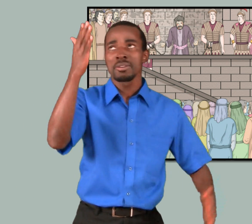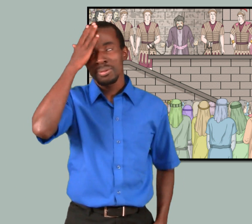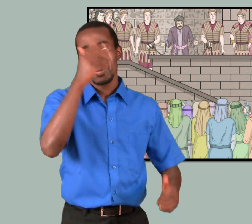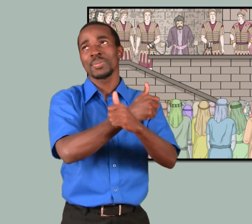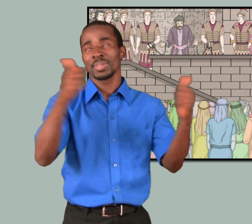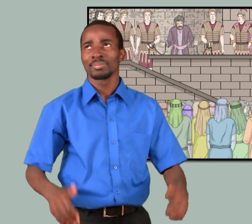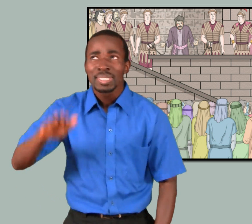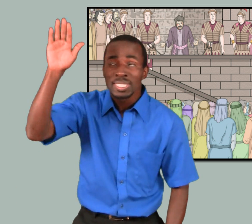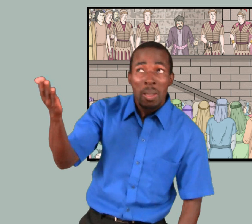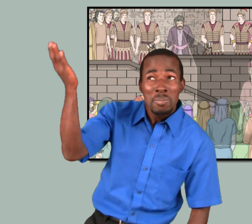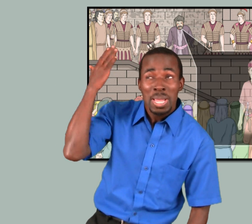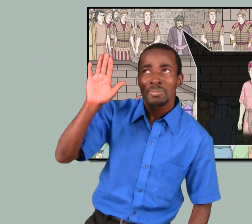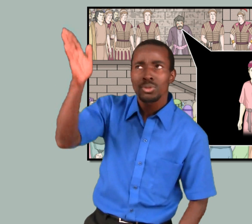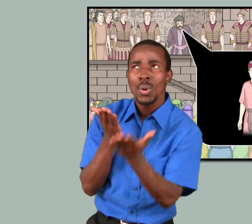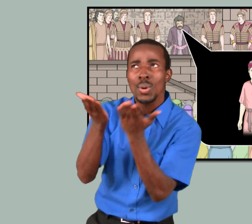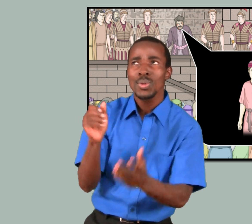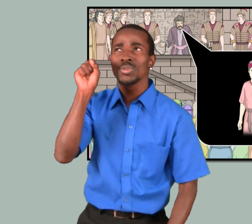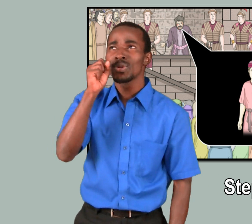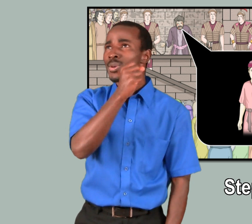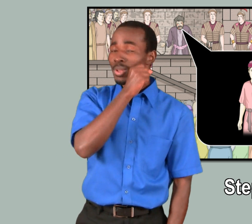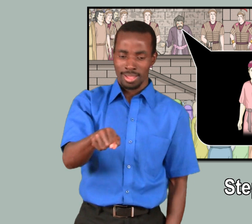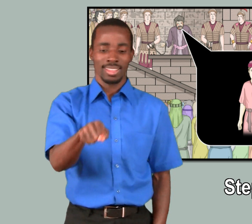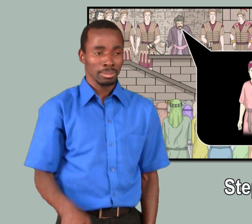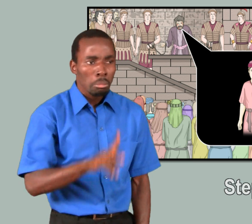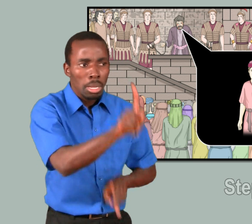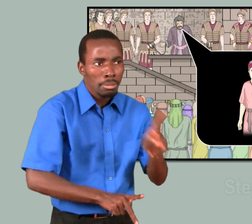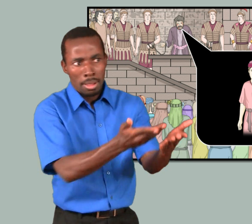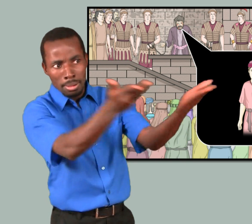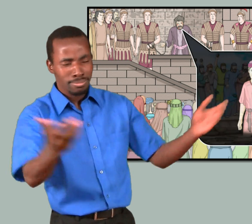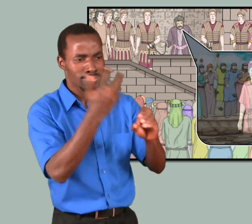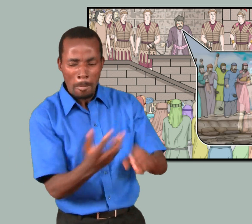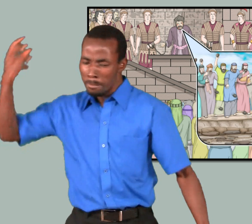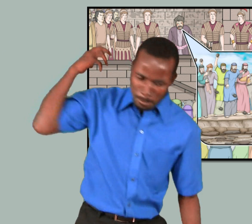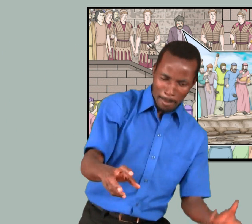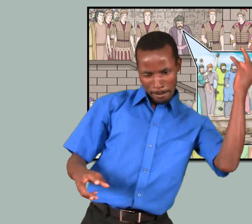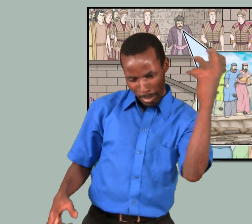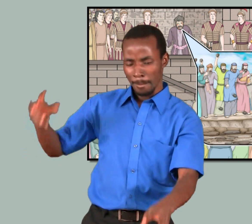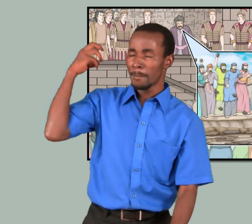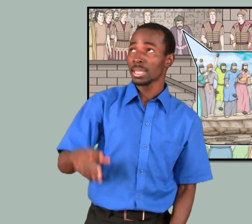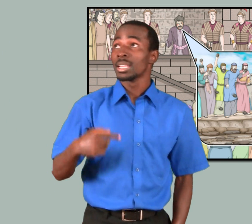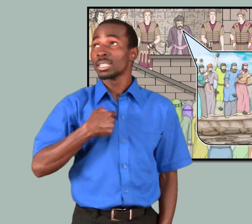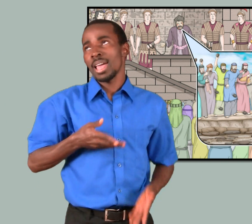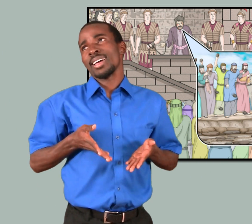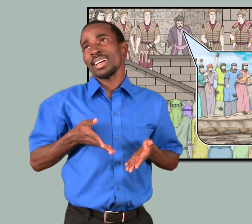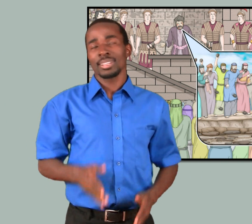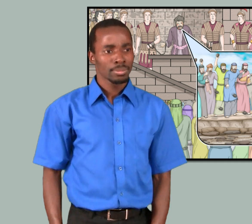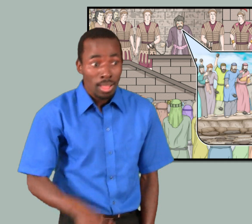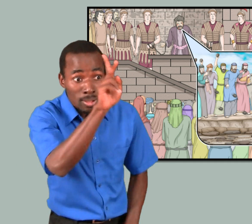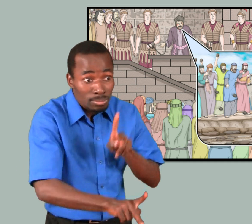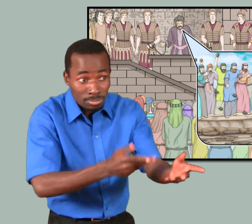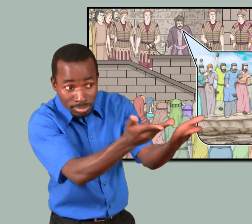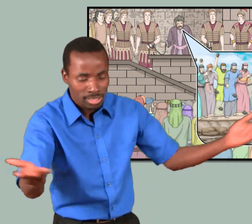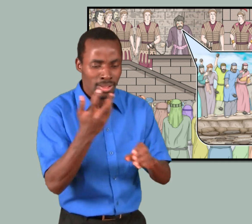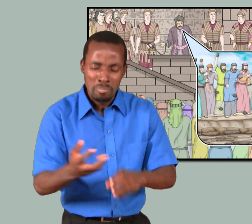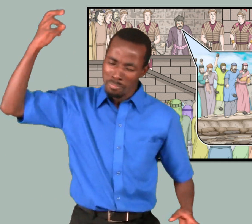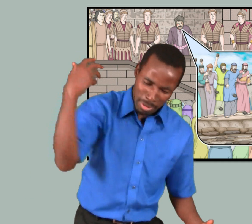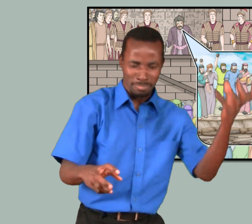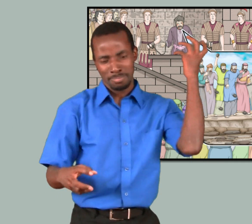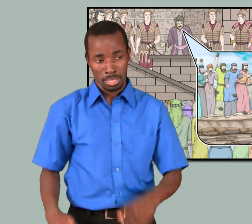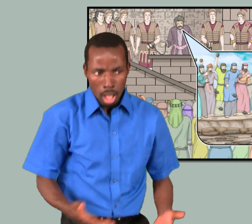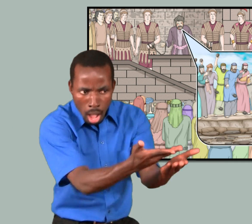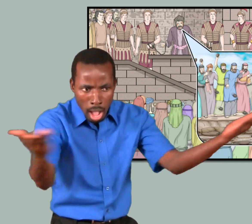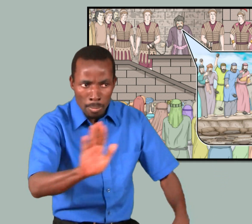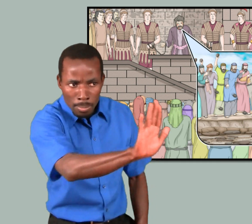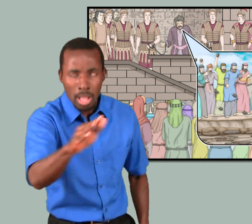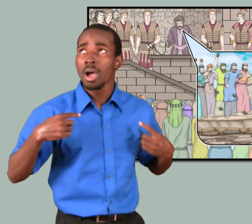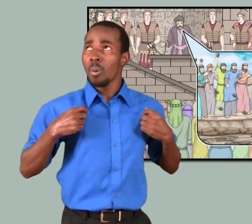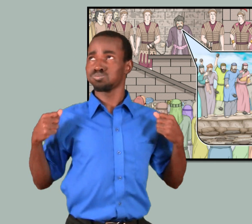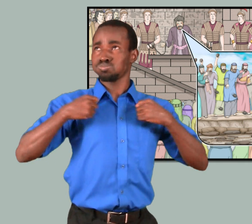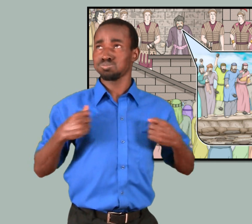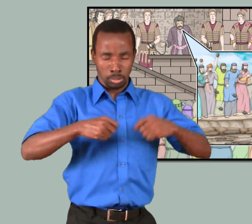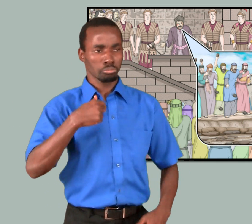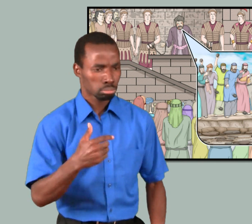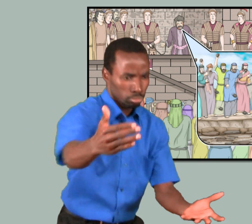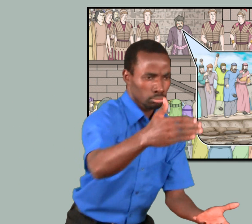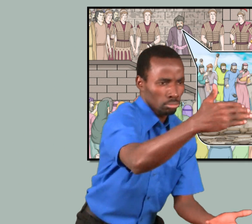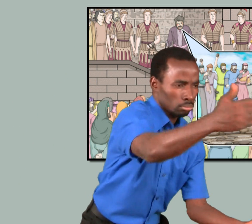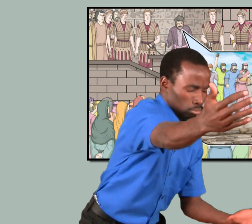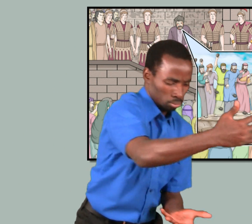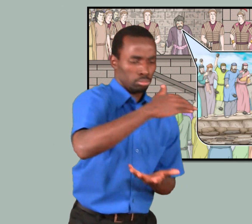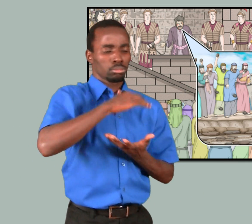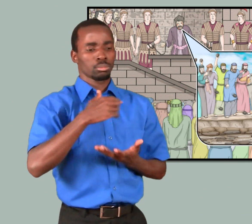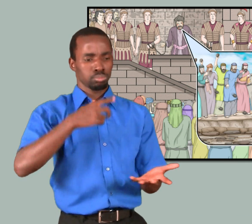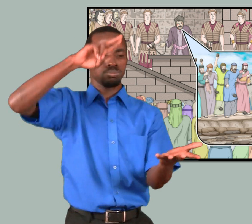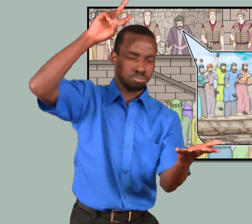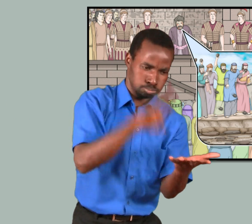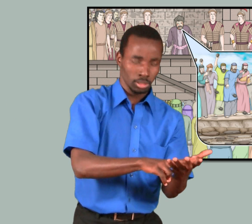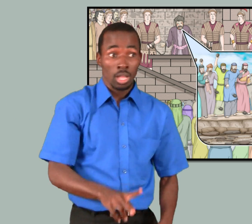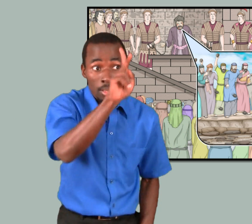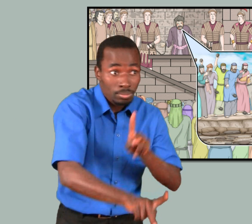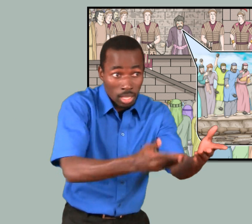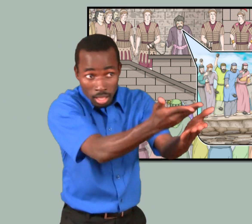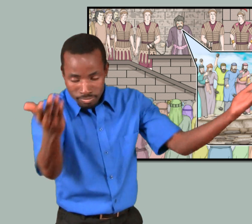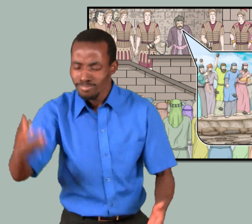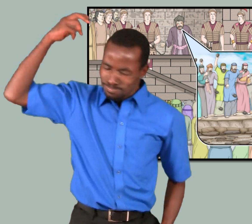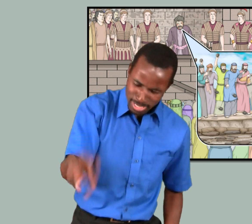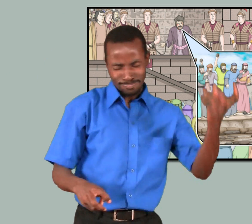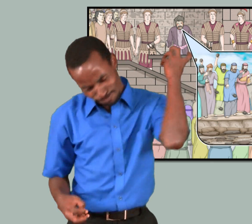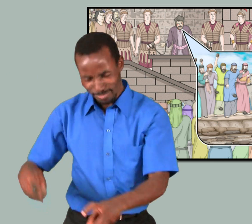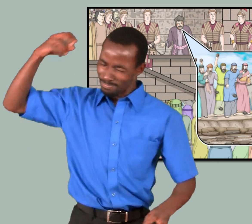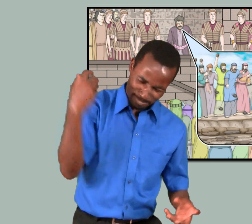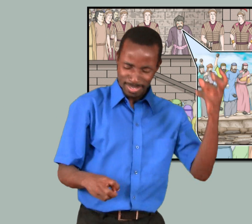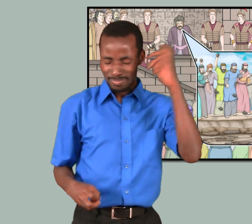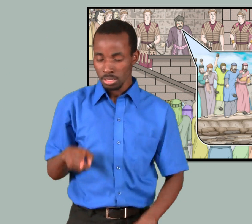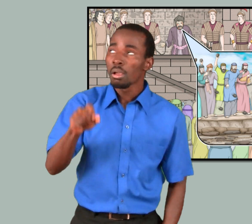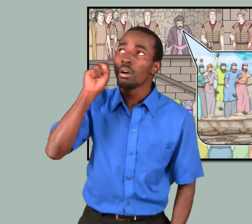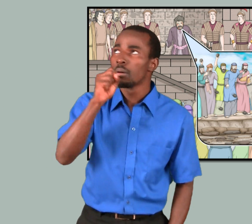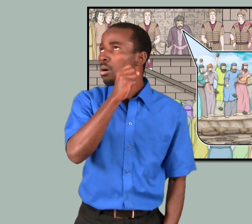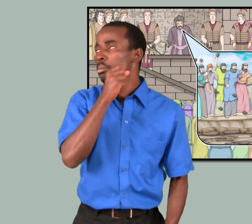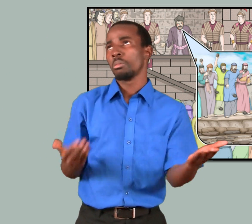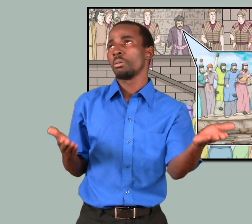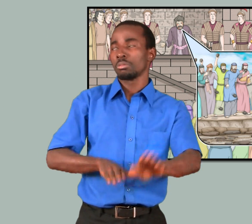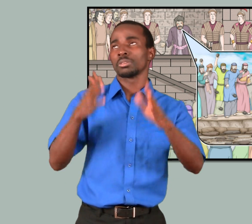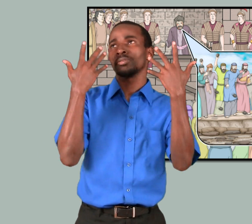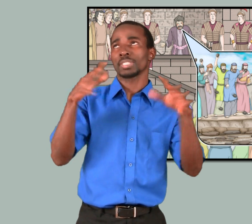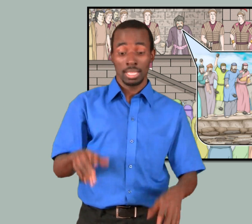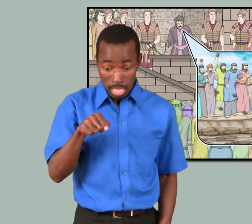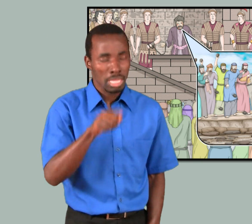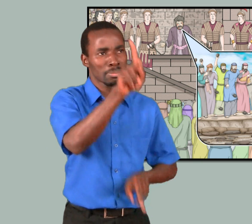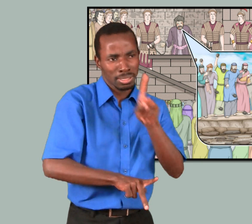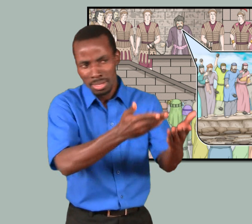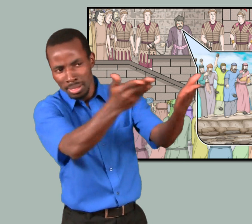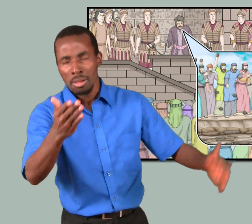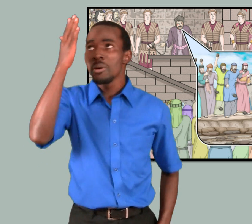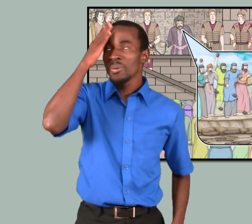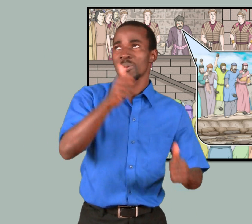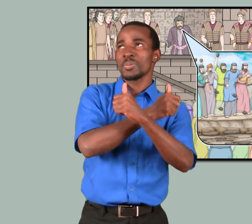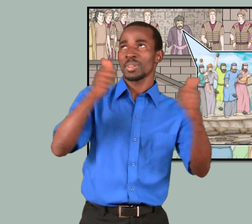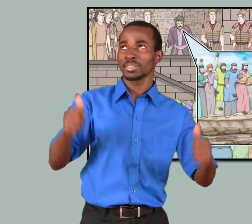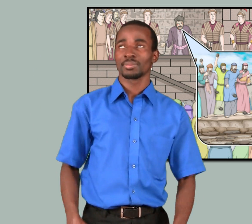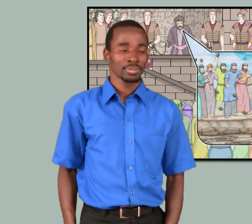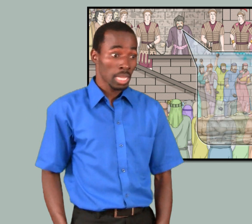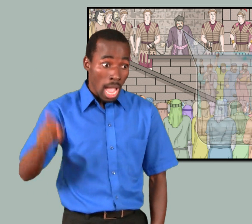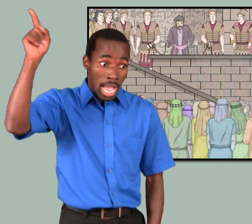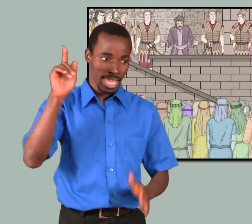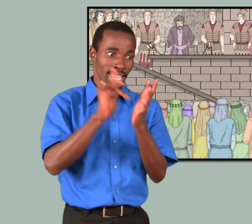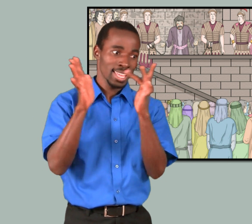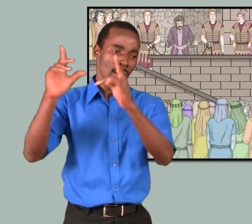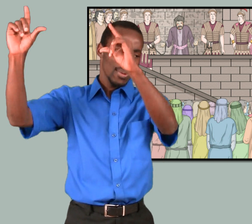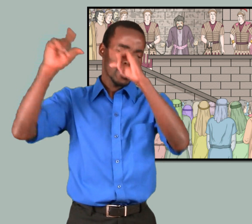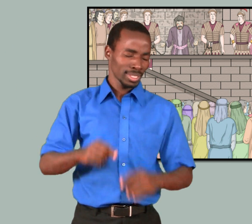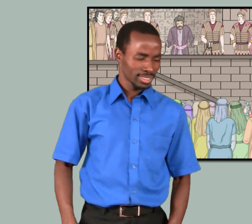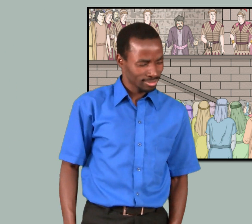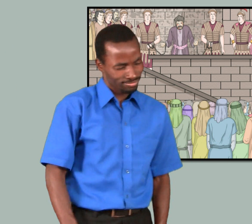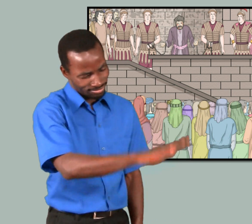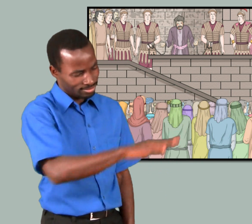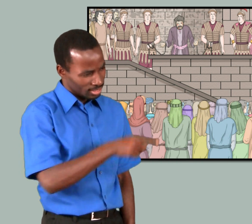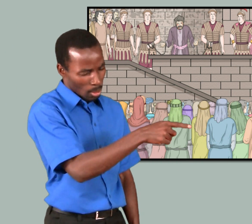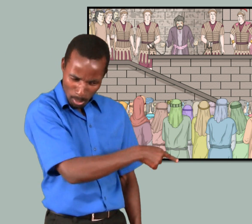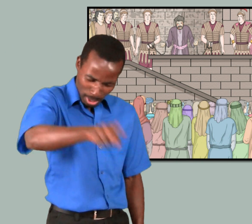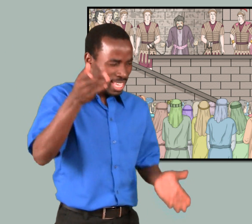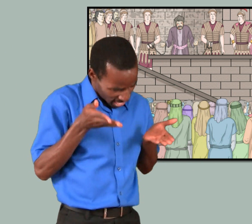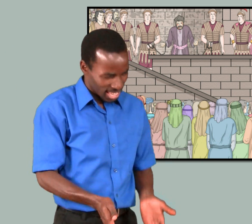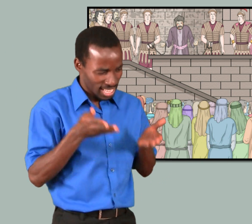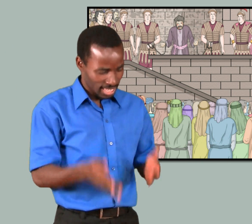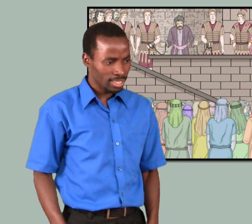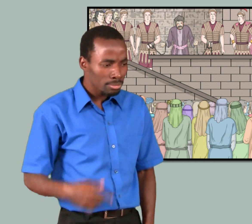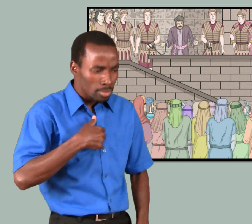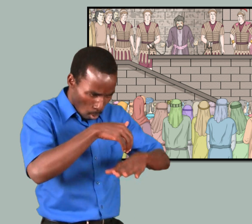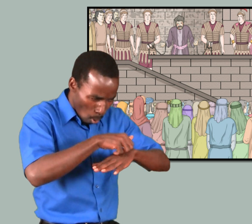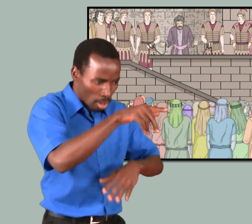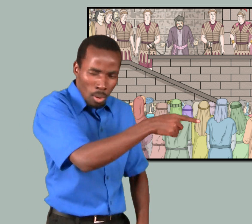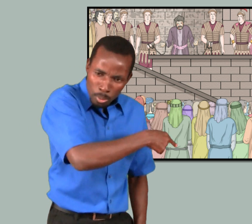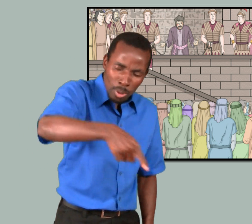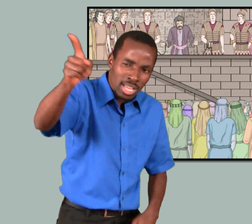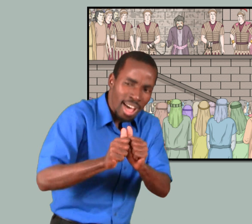And when the blood of Your witness Stephen was shed, I stood there giving my approval and watching over the garments of those who killed him.’